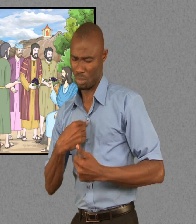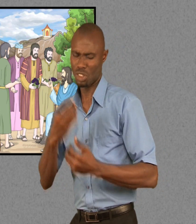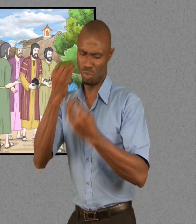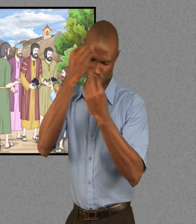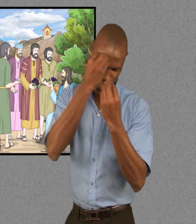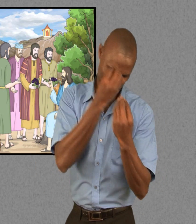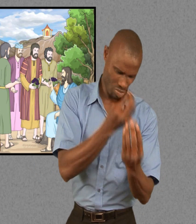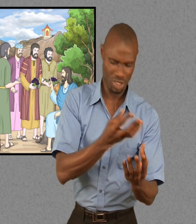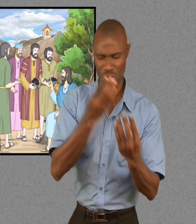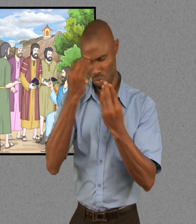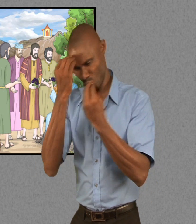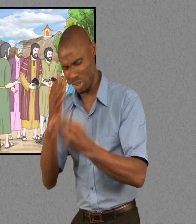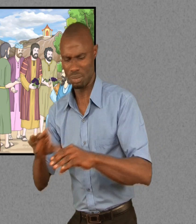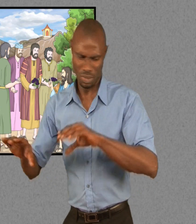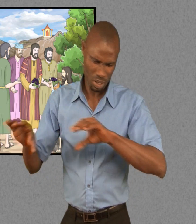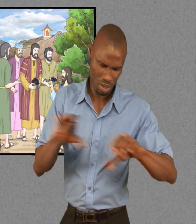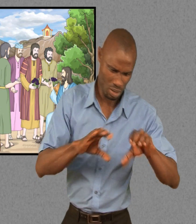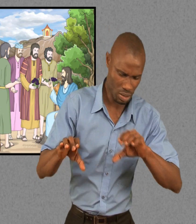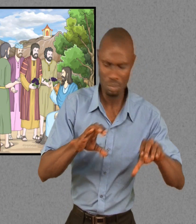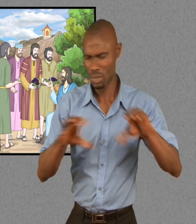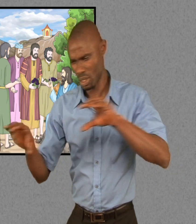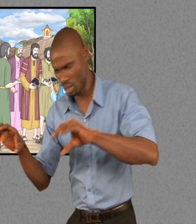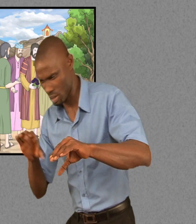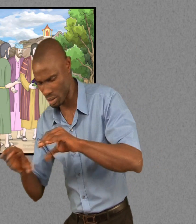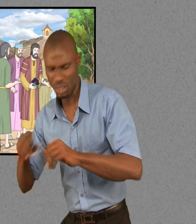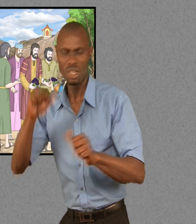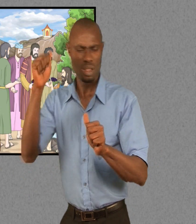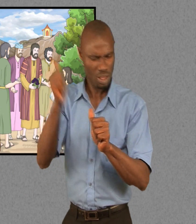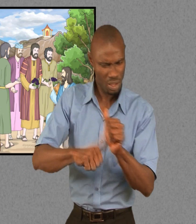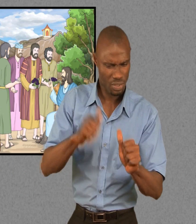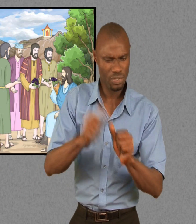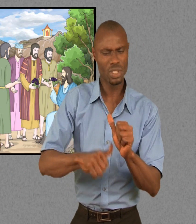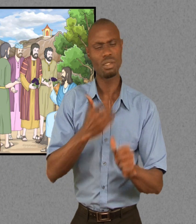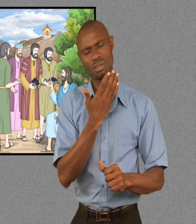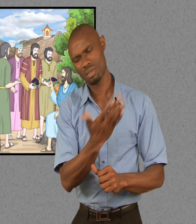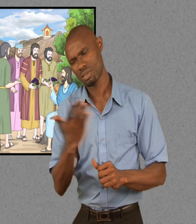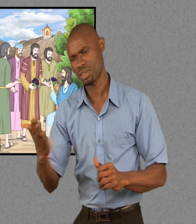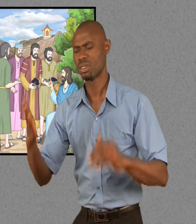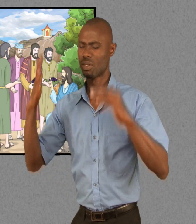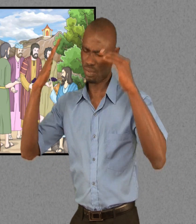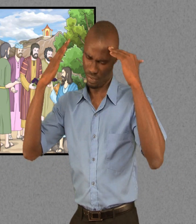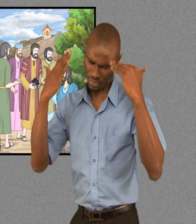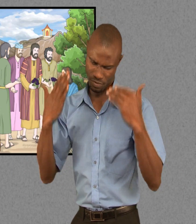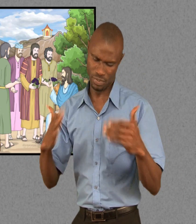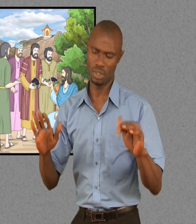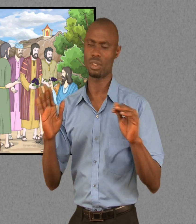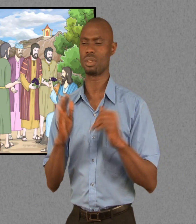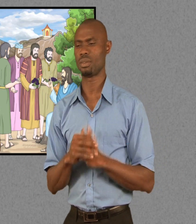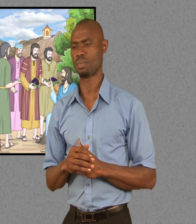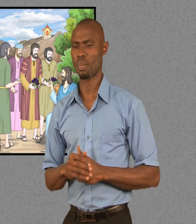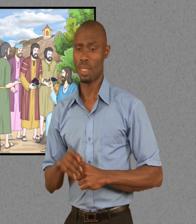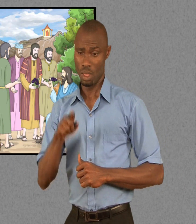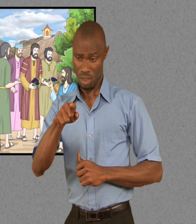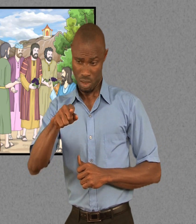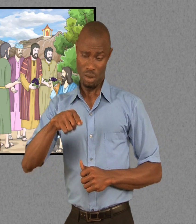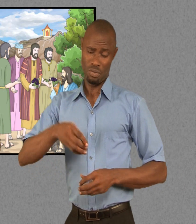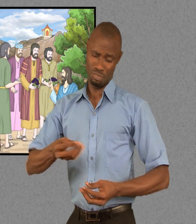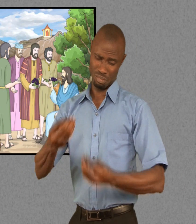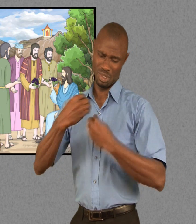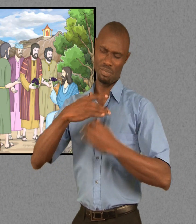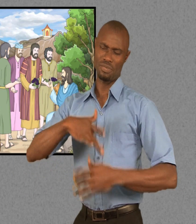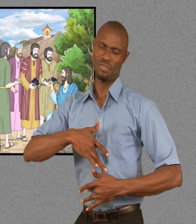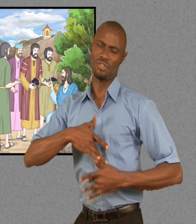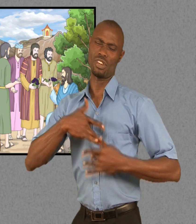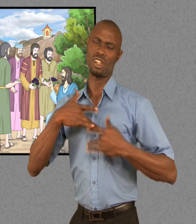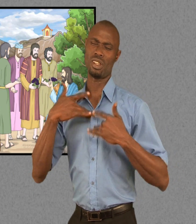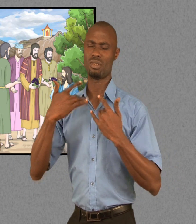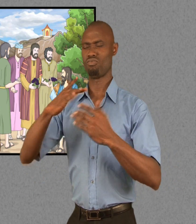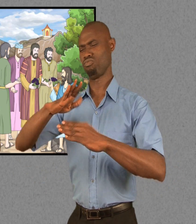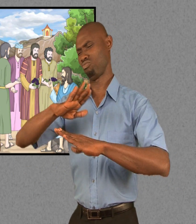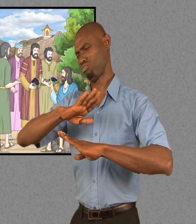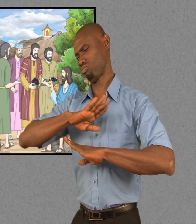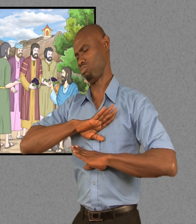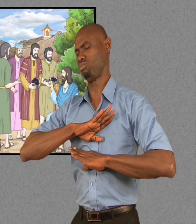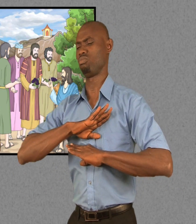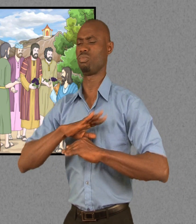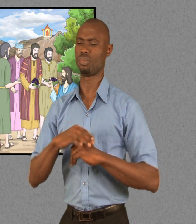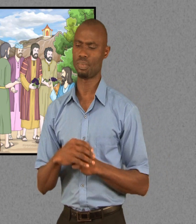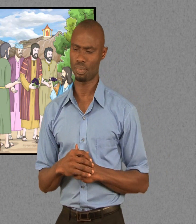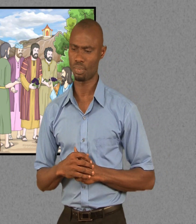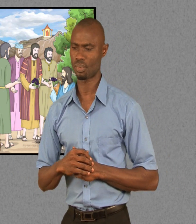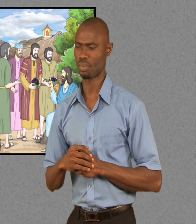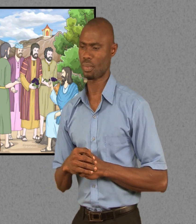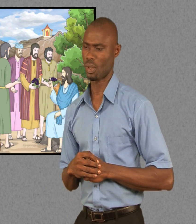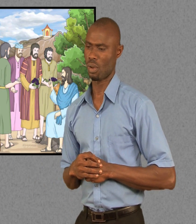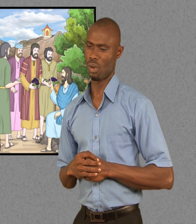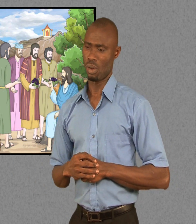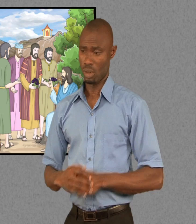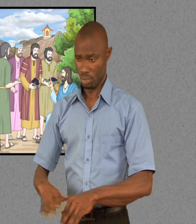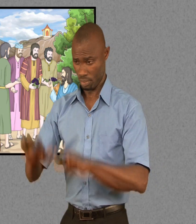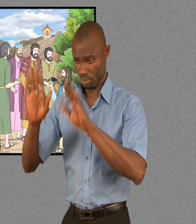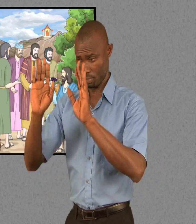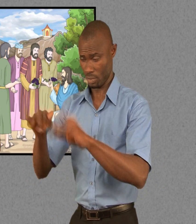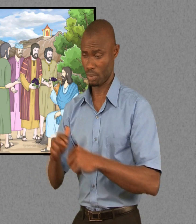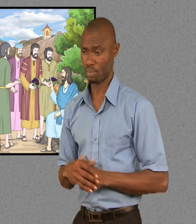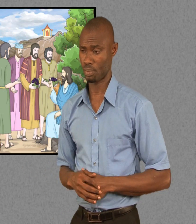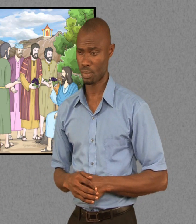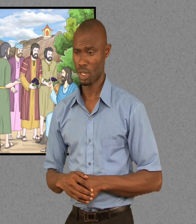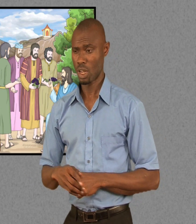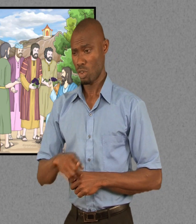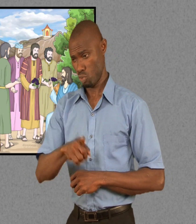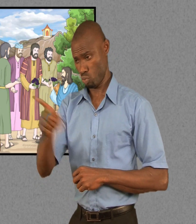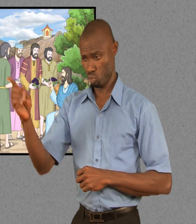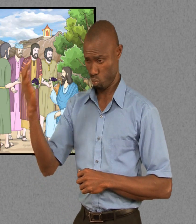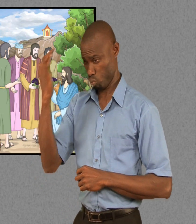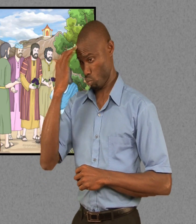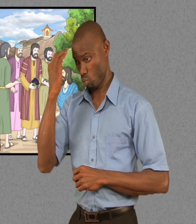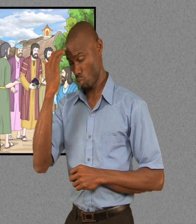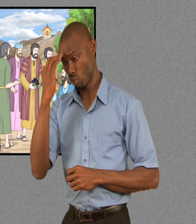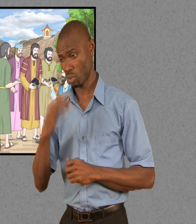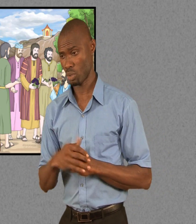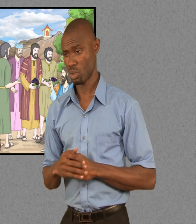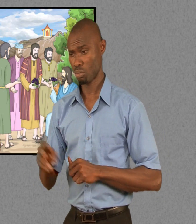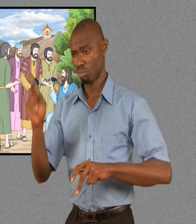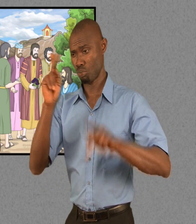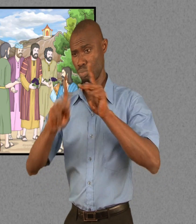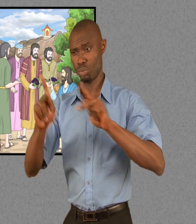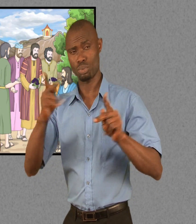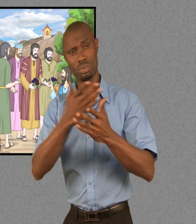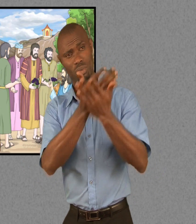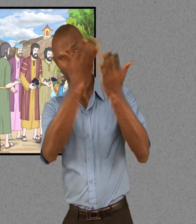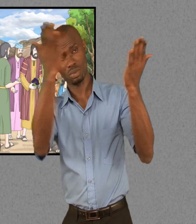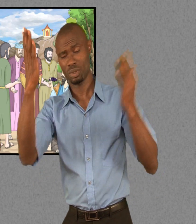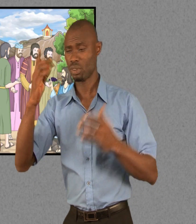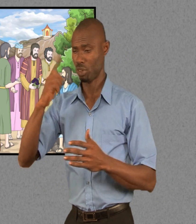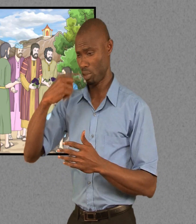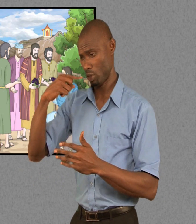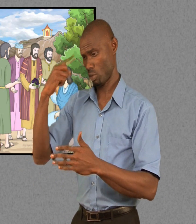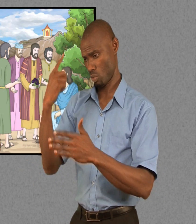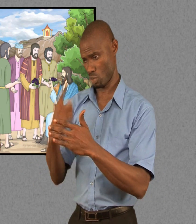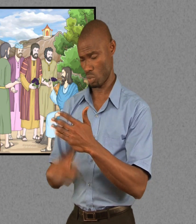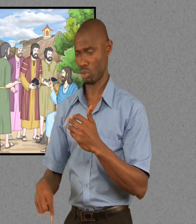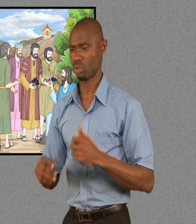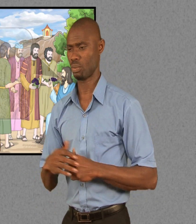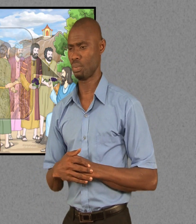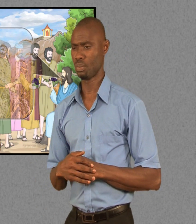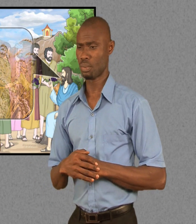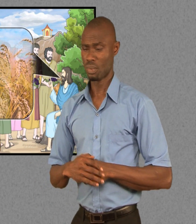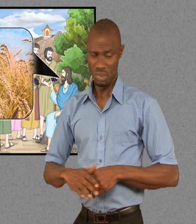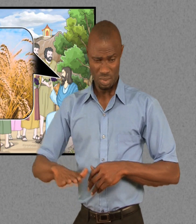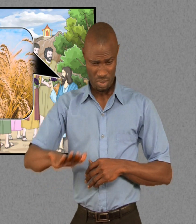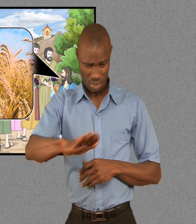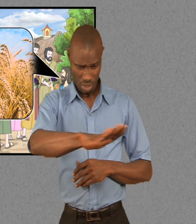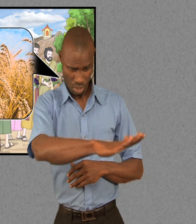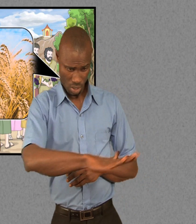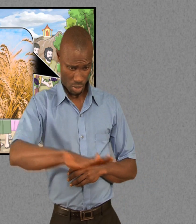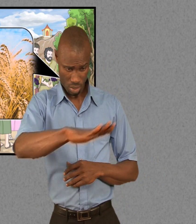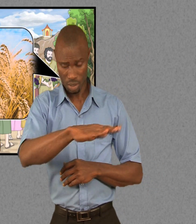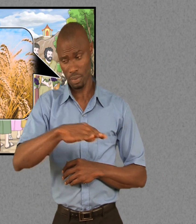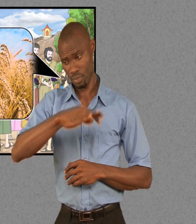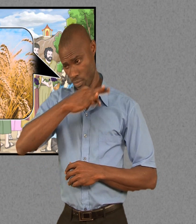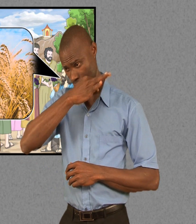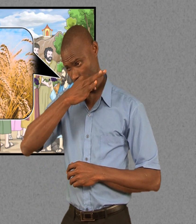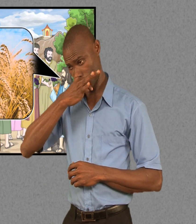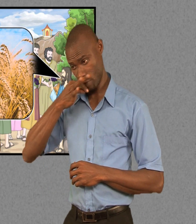Jesus explained, “My food is to do the will of Him who sent Me and to finish His work.